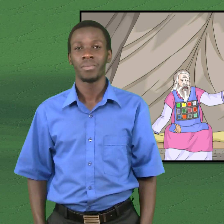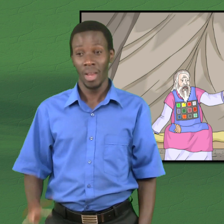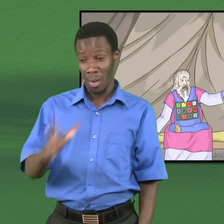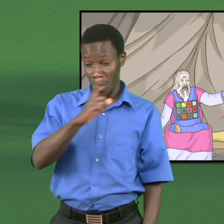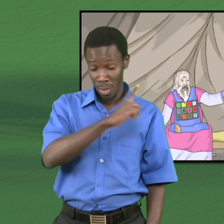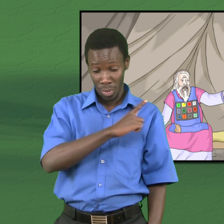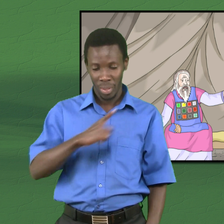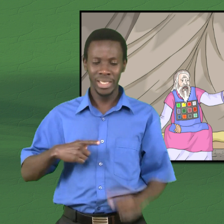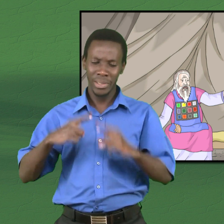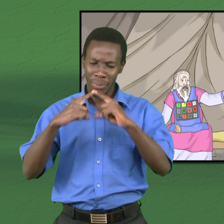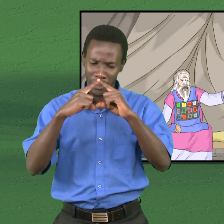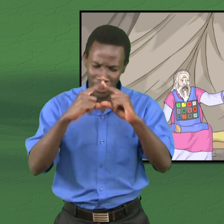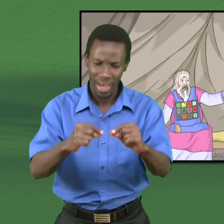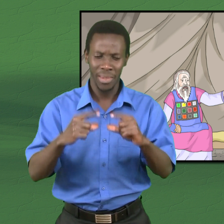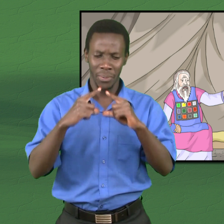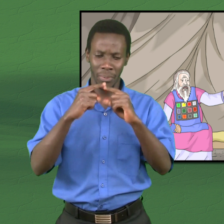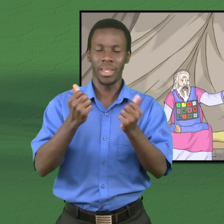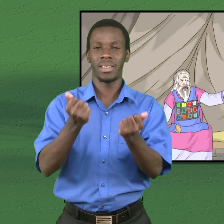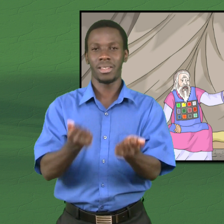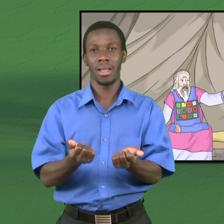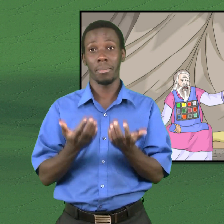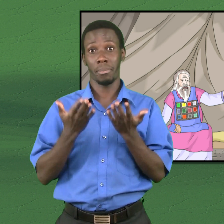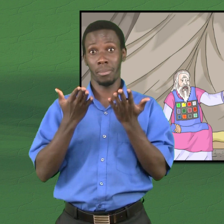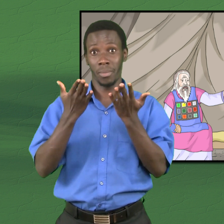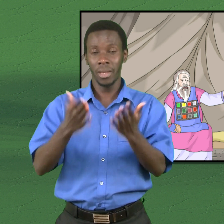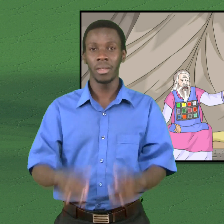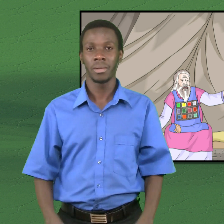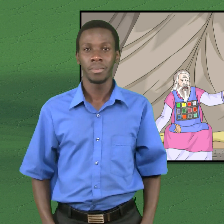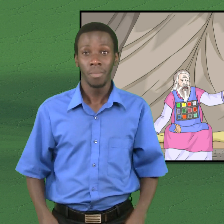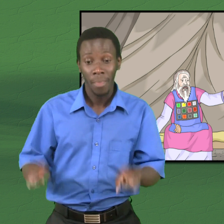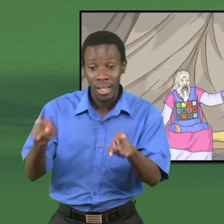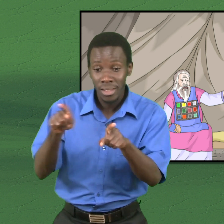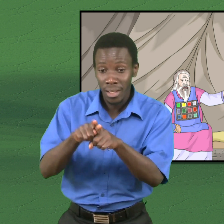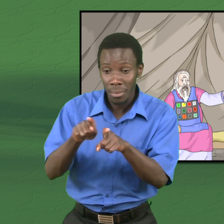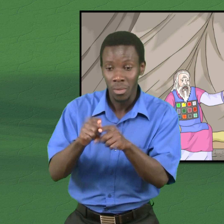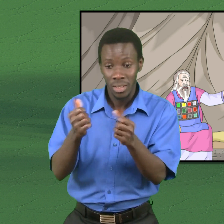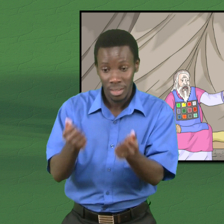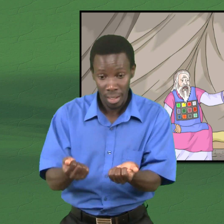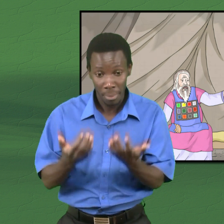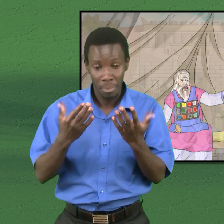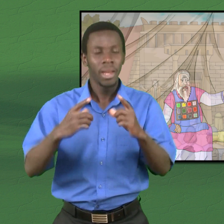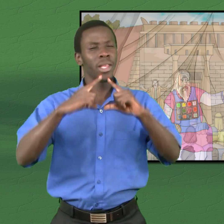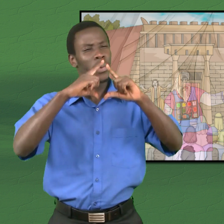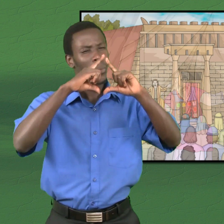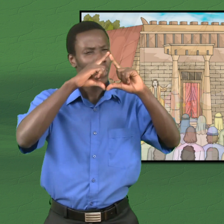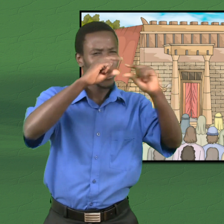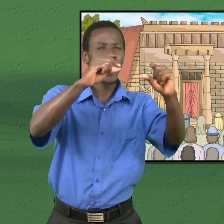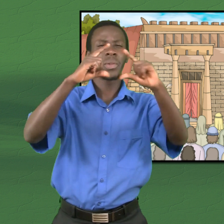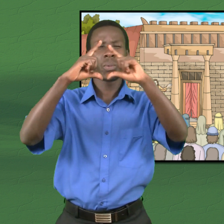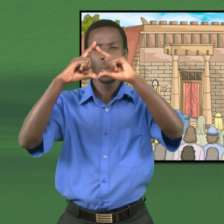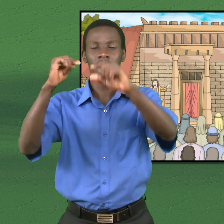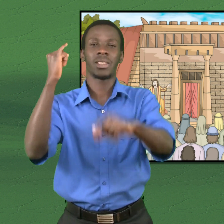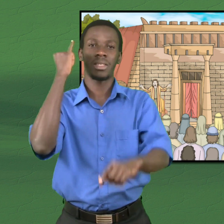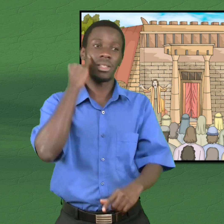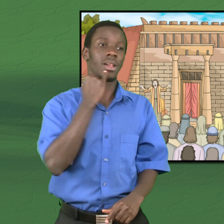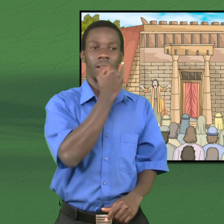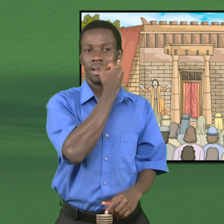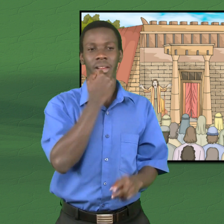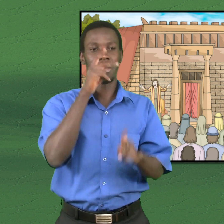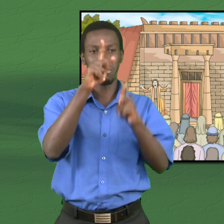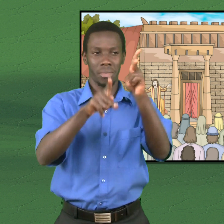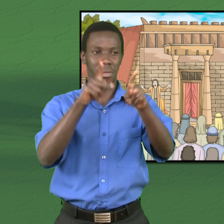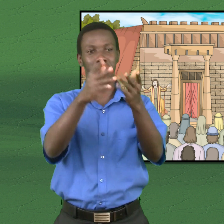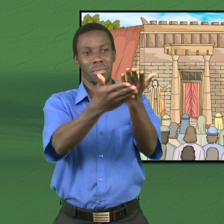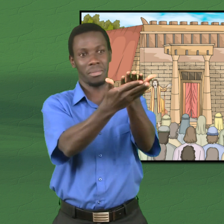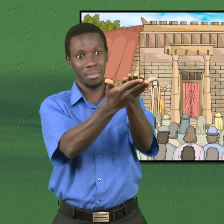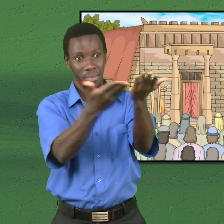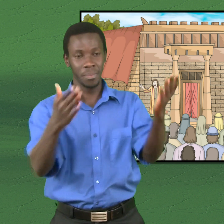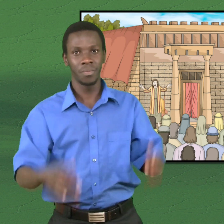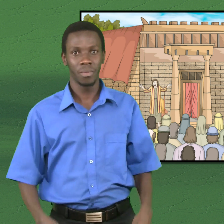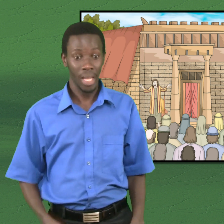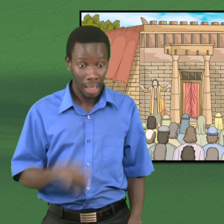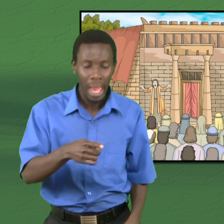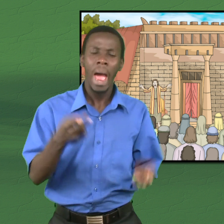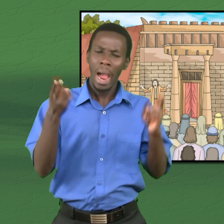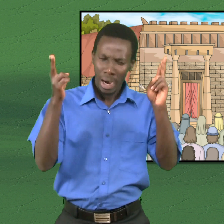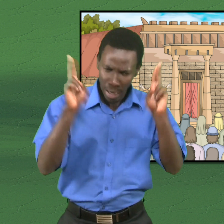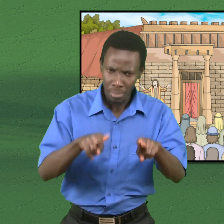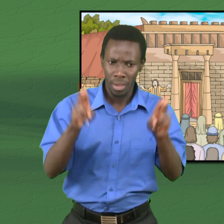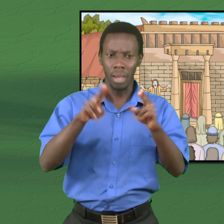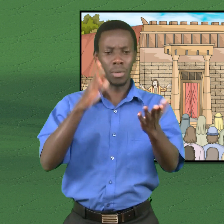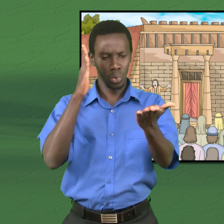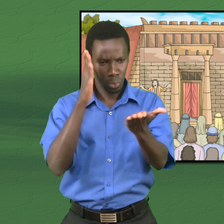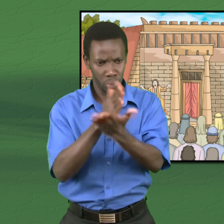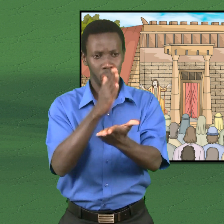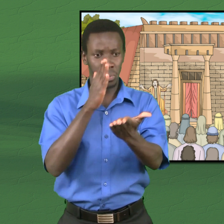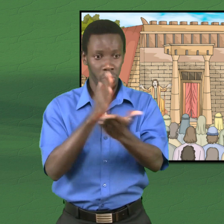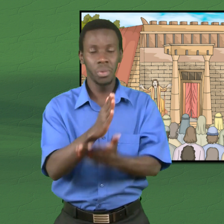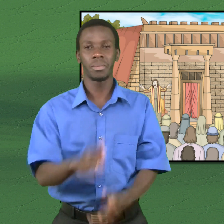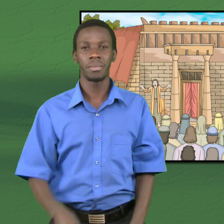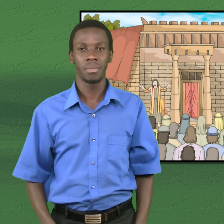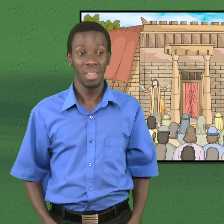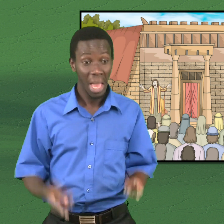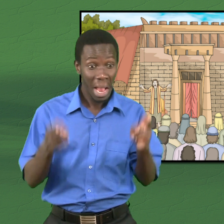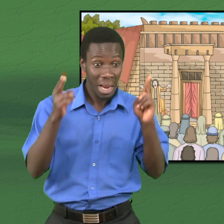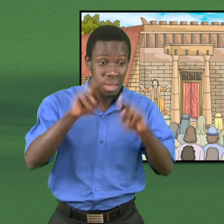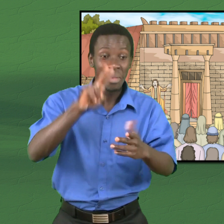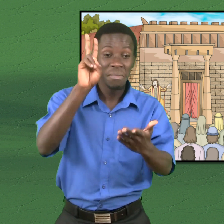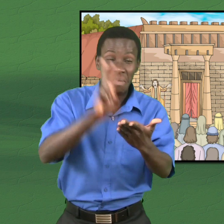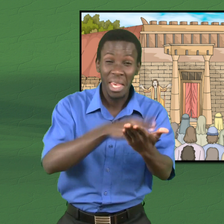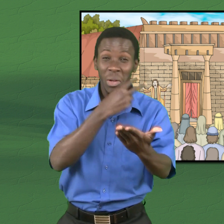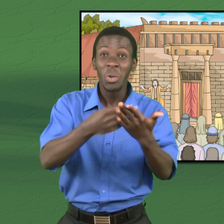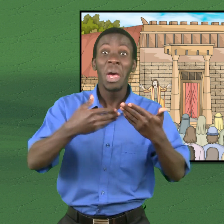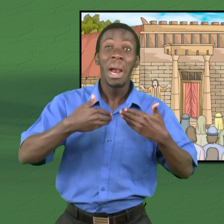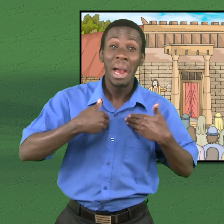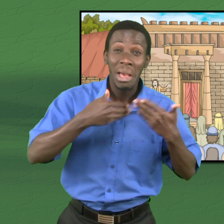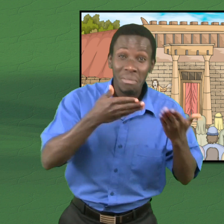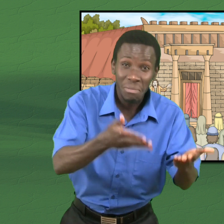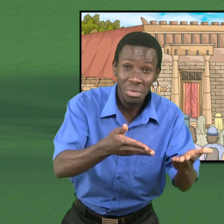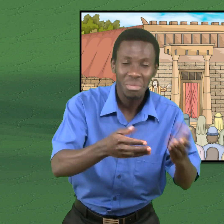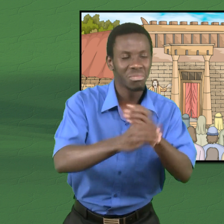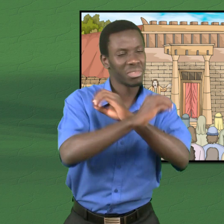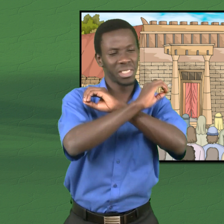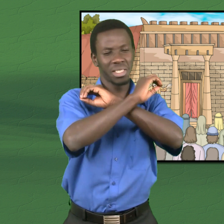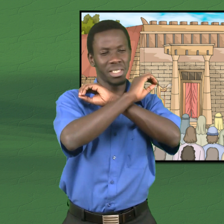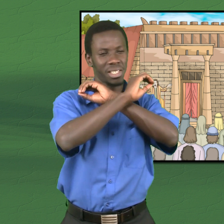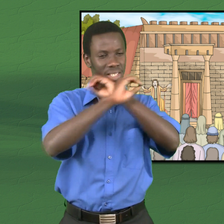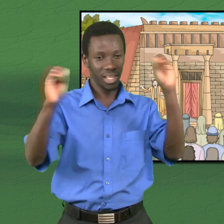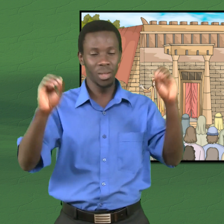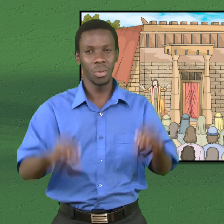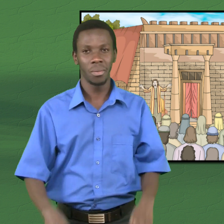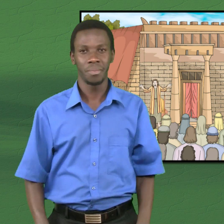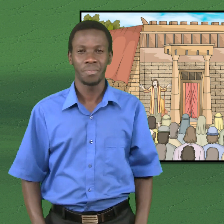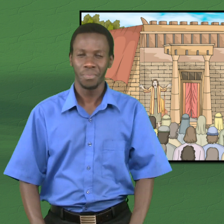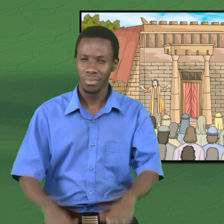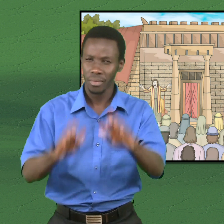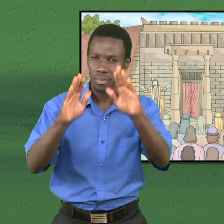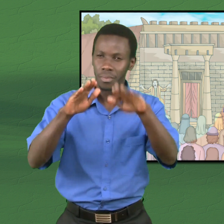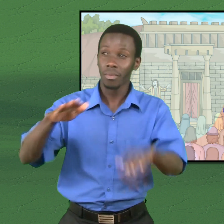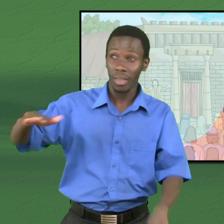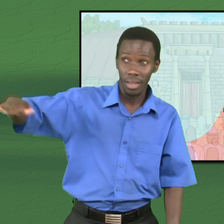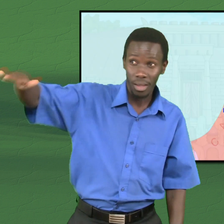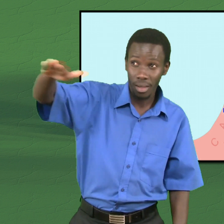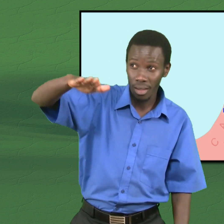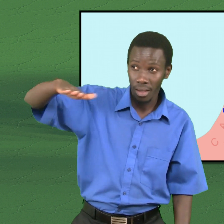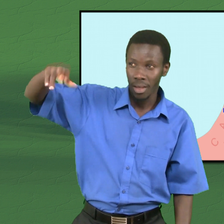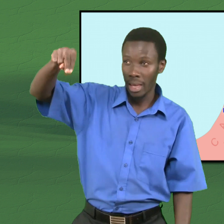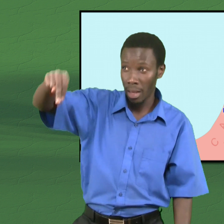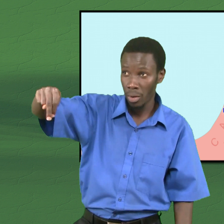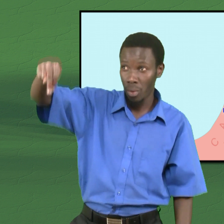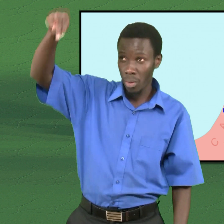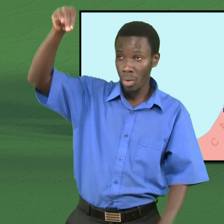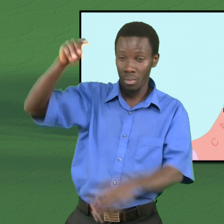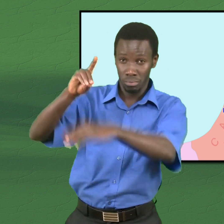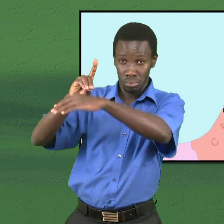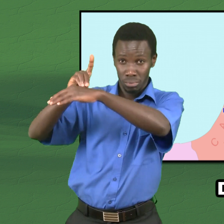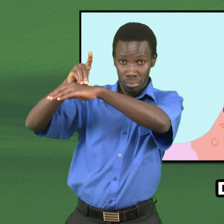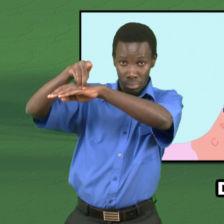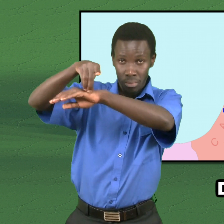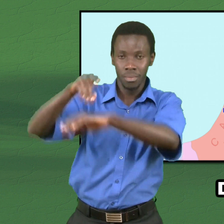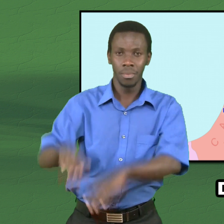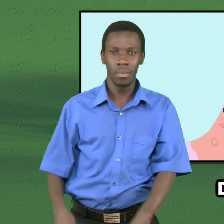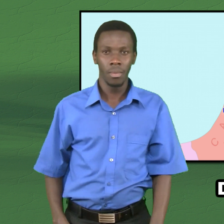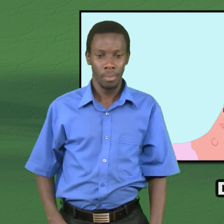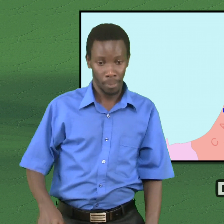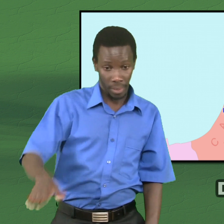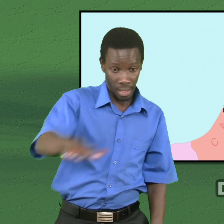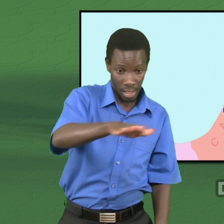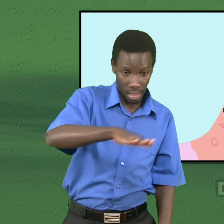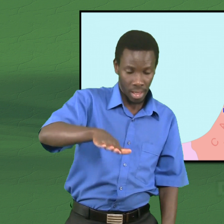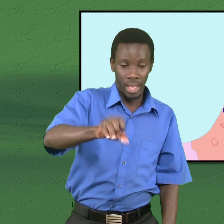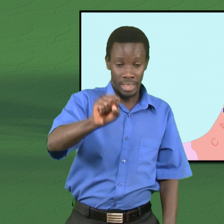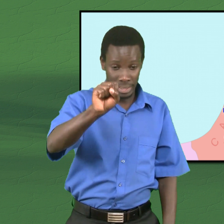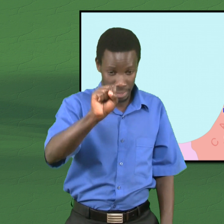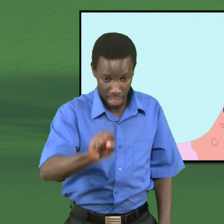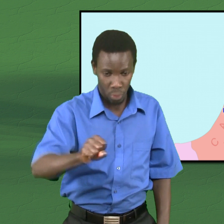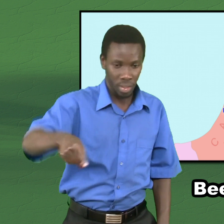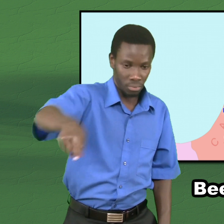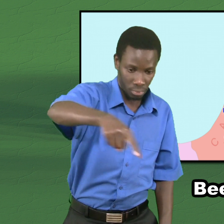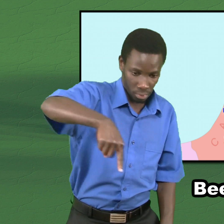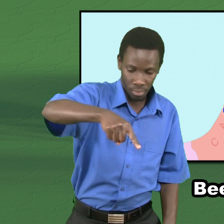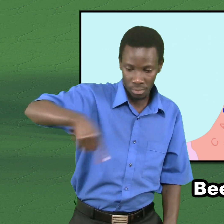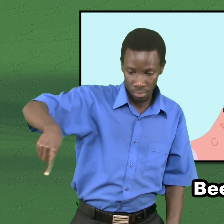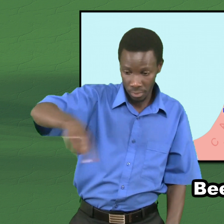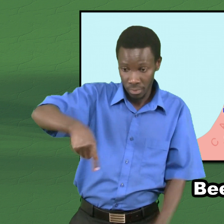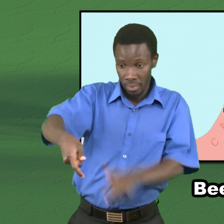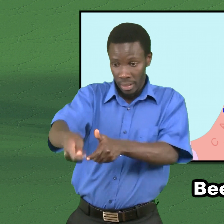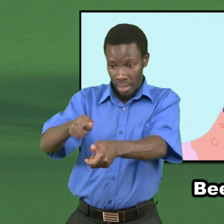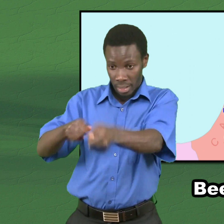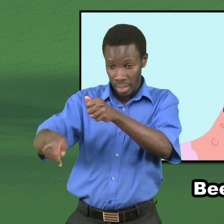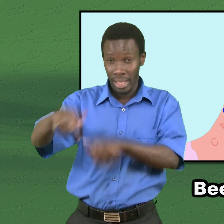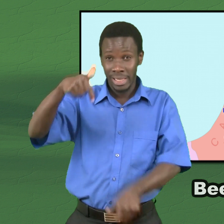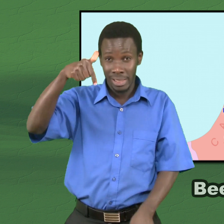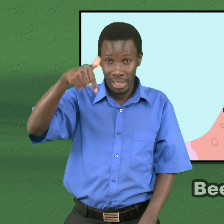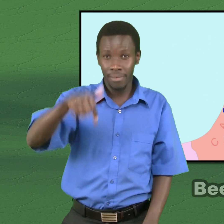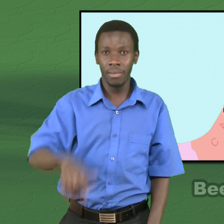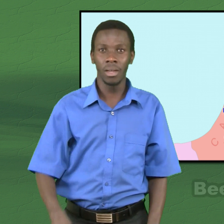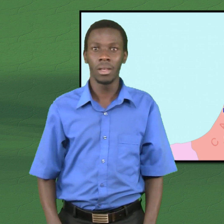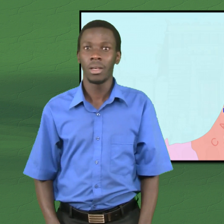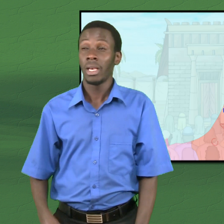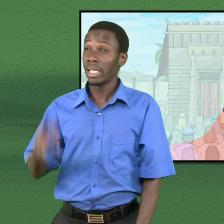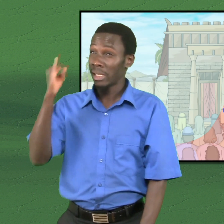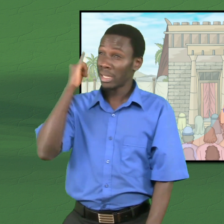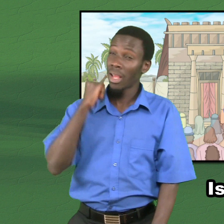So all Israel from Dan to Beersheba knew that Samuel was confirmed as a prophet of the LORD.